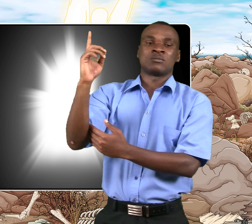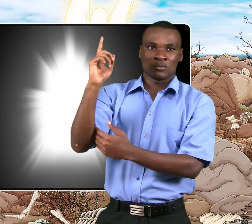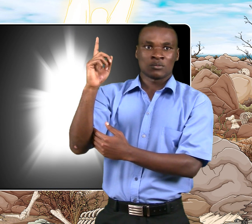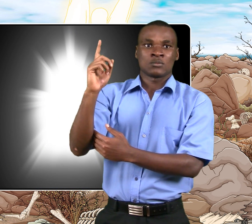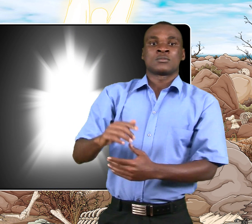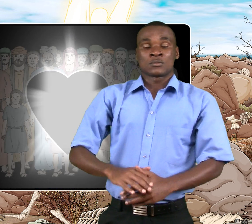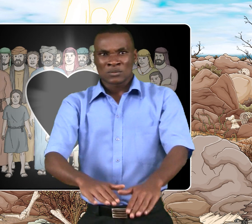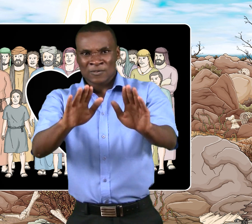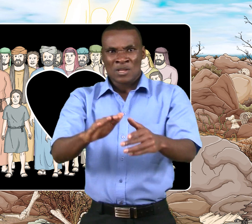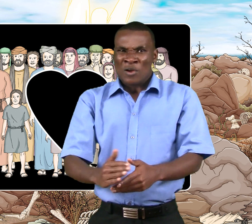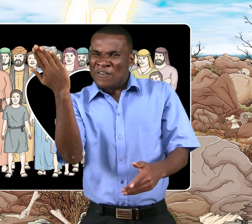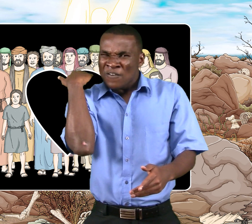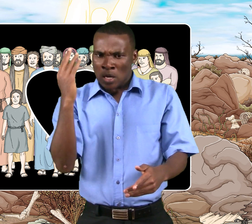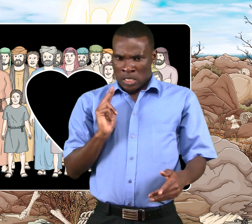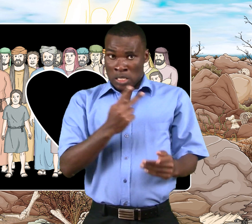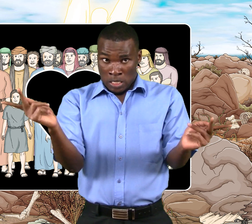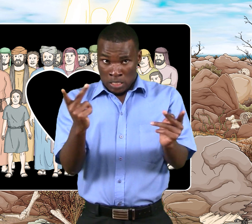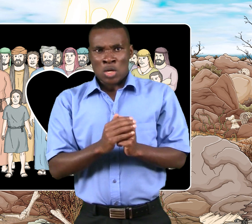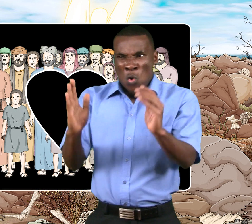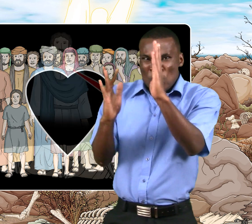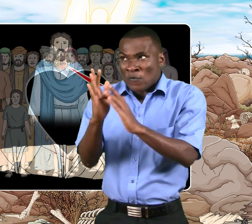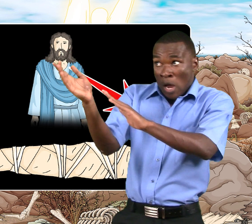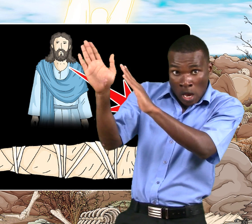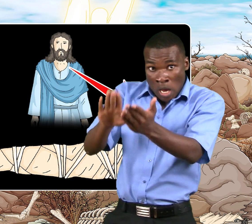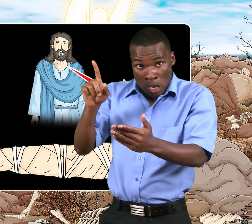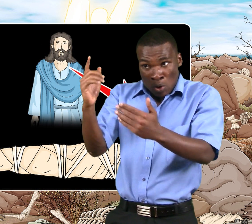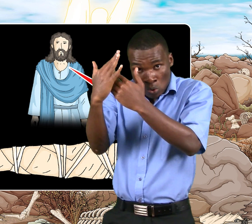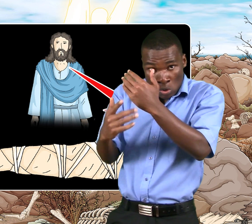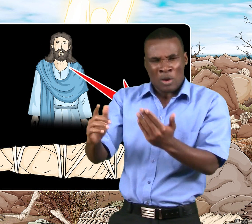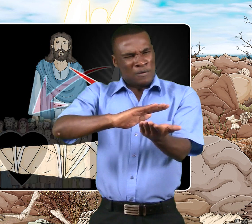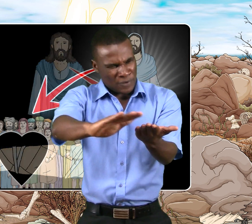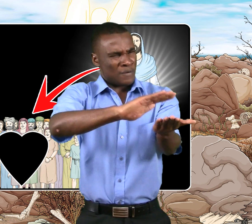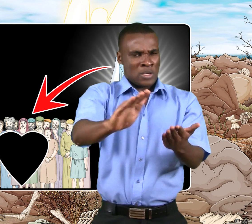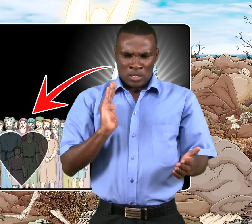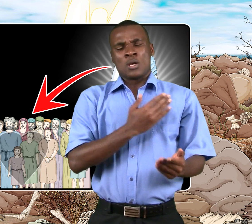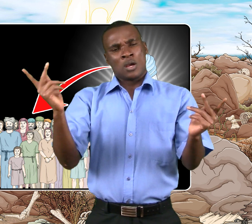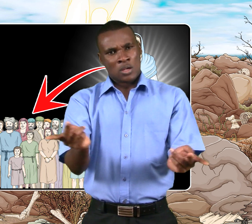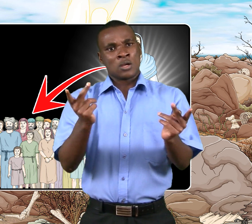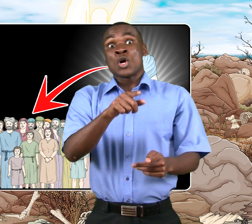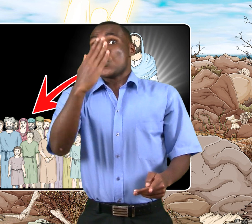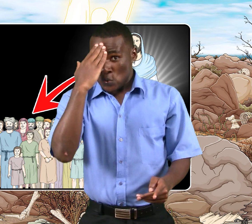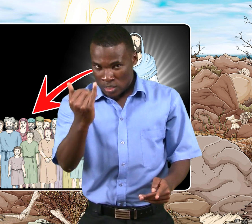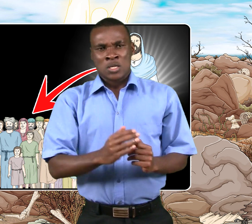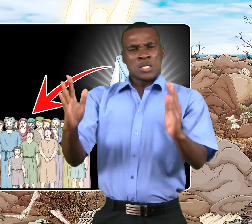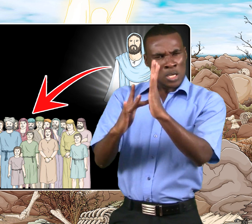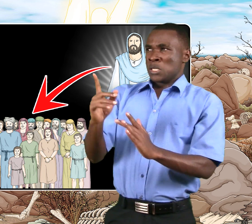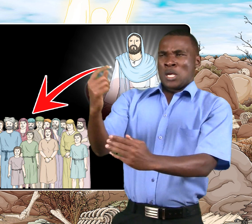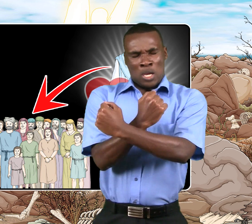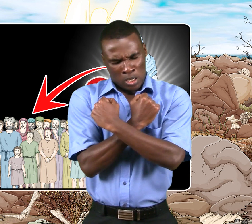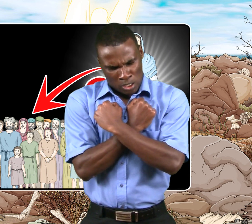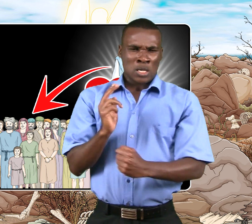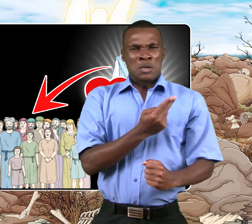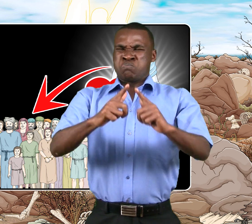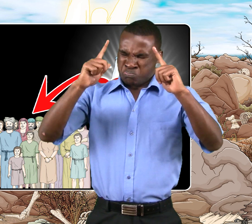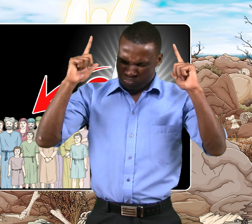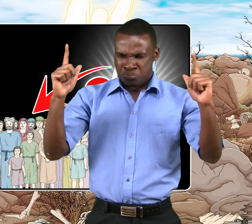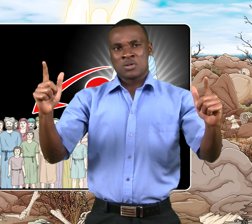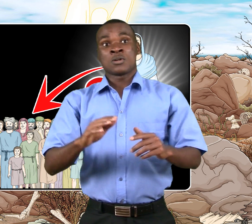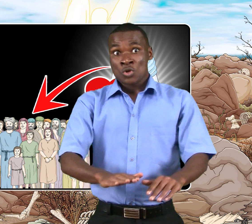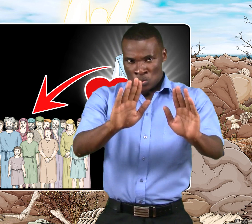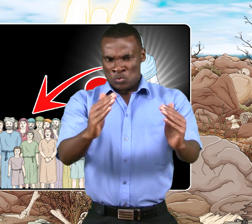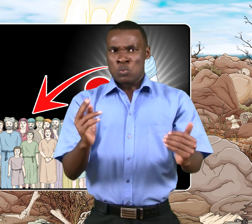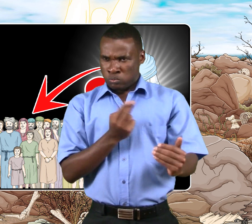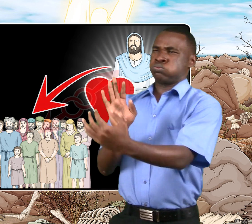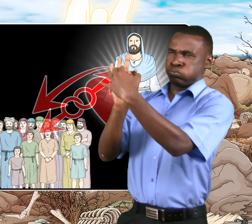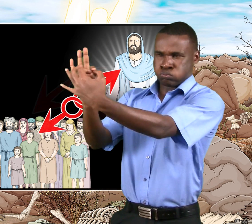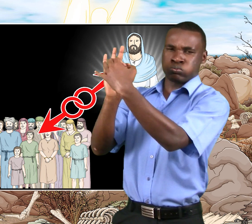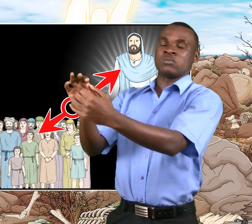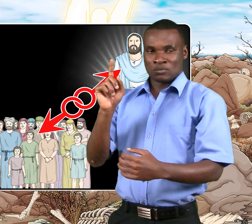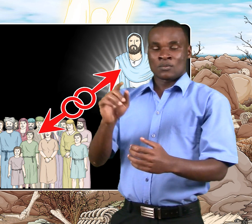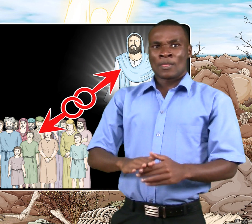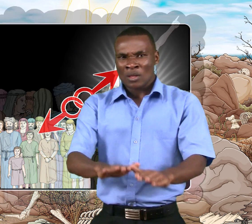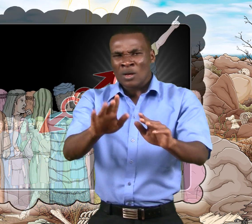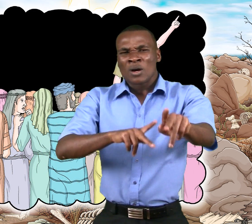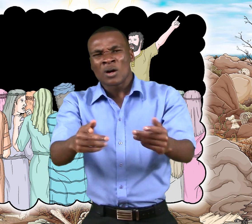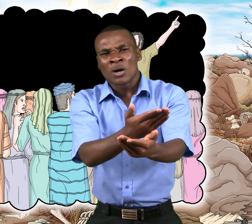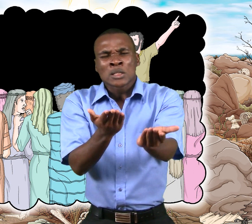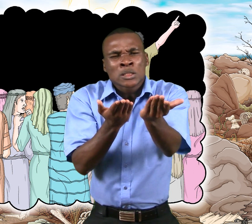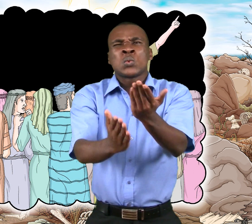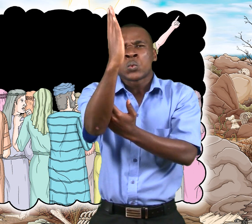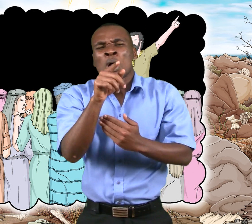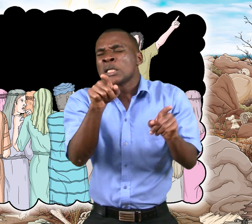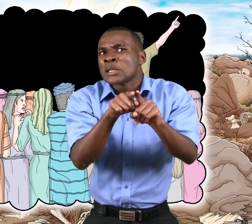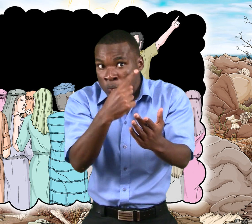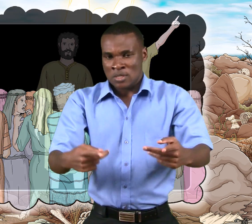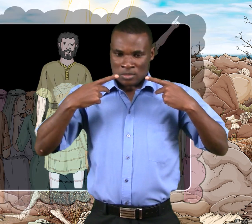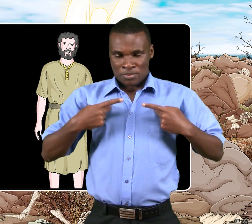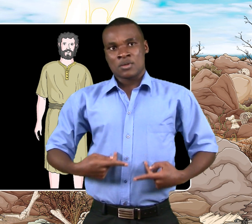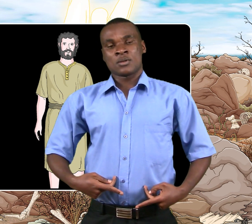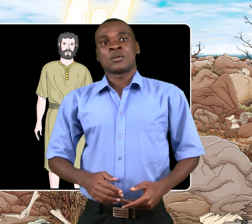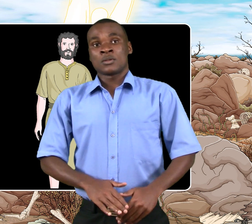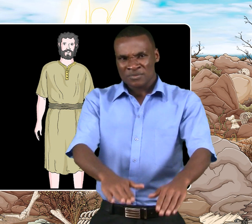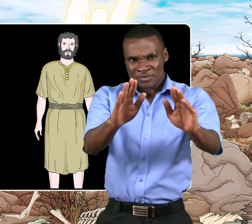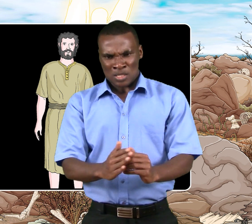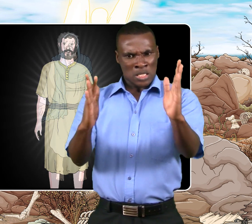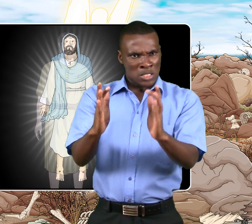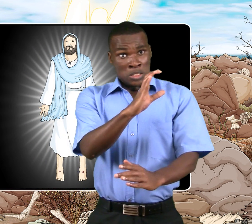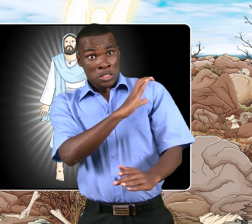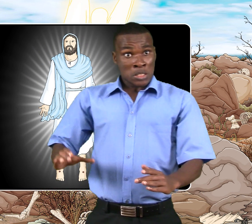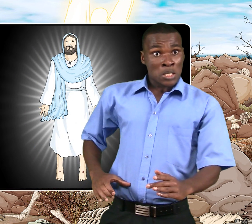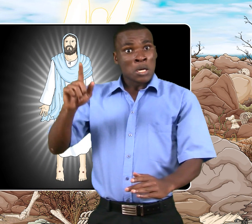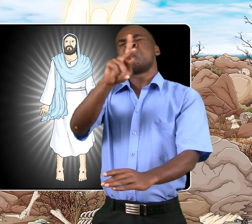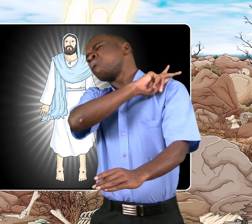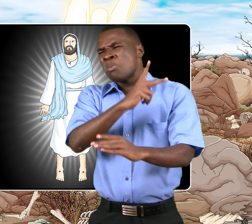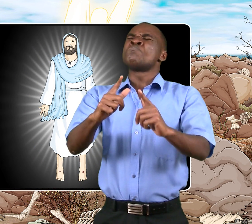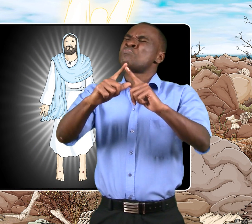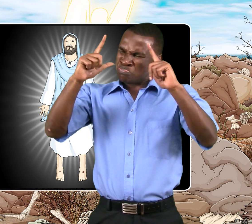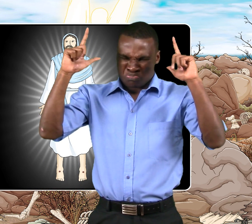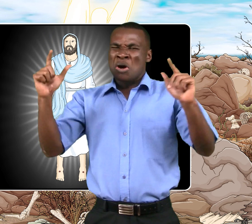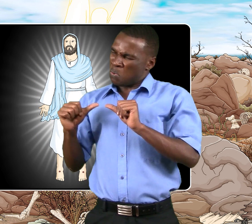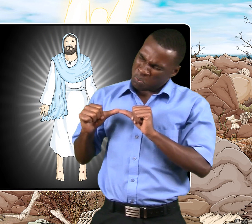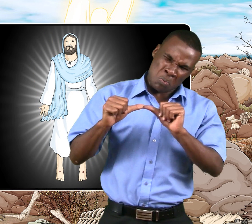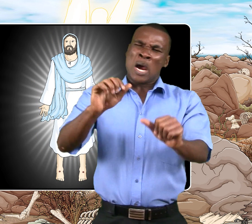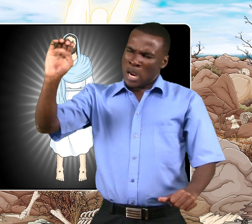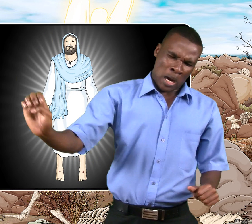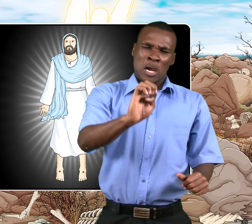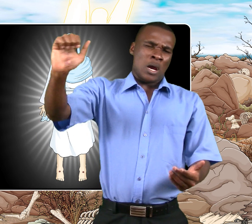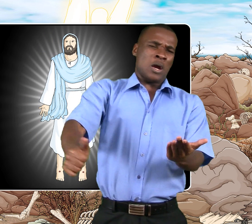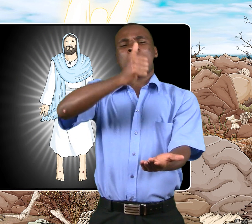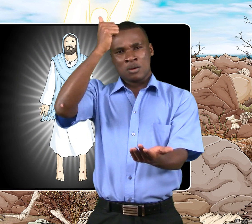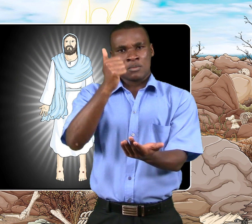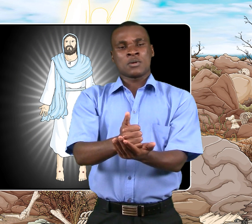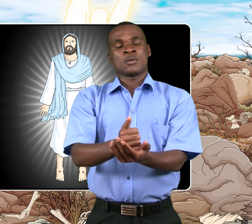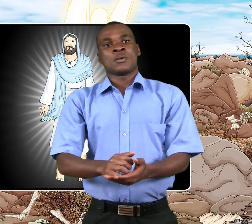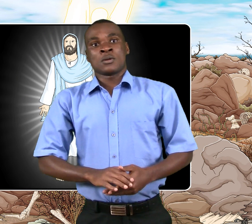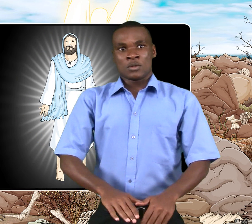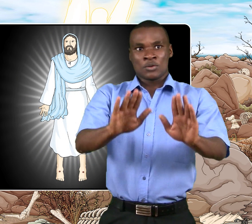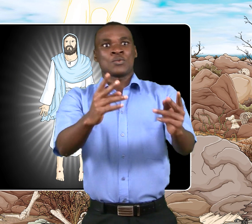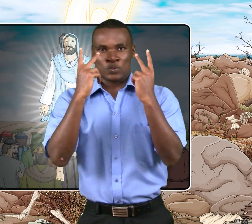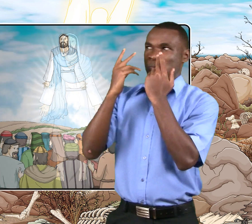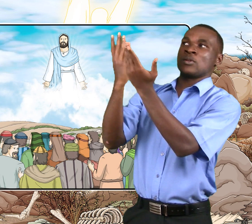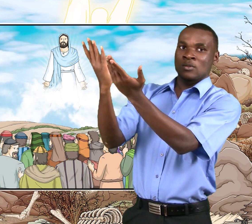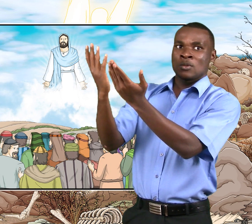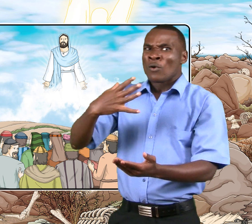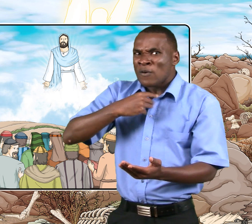To Him who loves us and has released us from our sins by His blood, who has made us to be a kingdom, priests to His God and Father—to Him be the glory and power forever and ever!